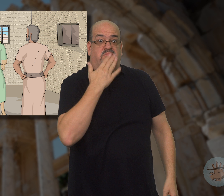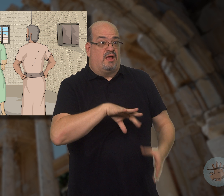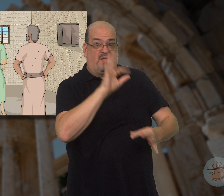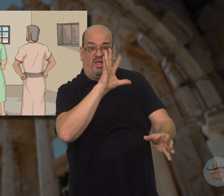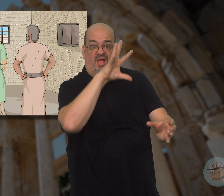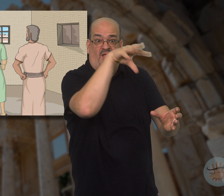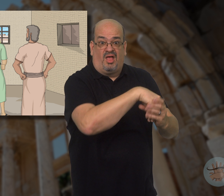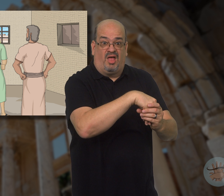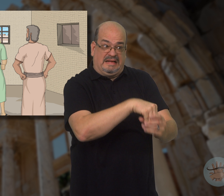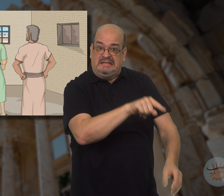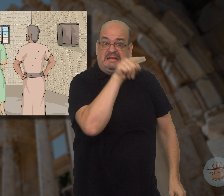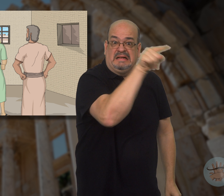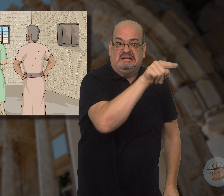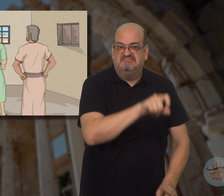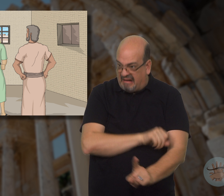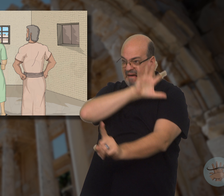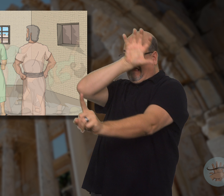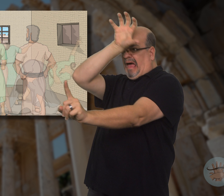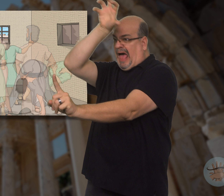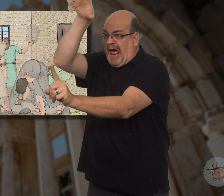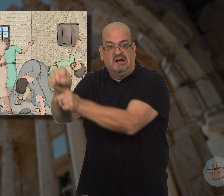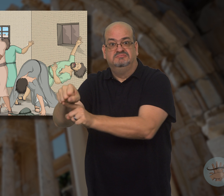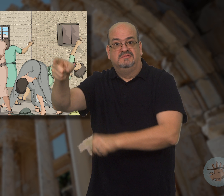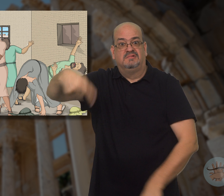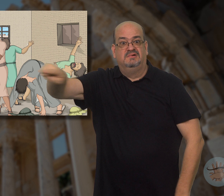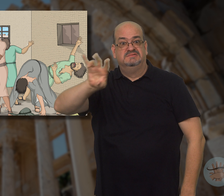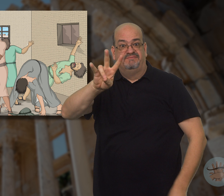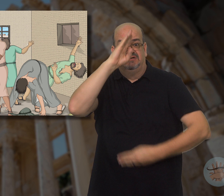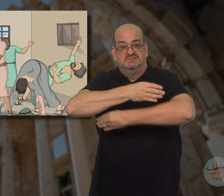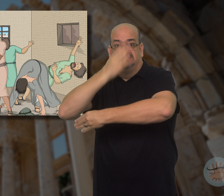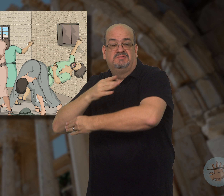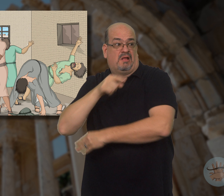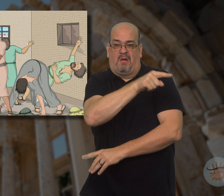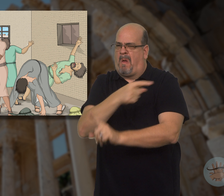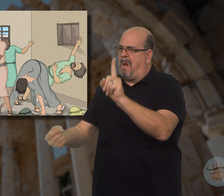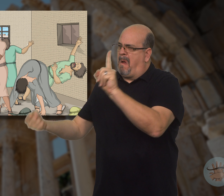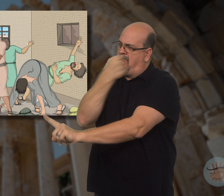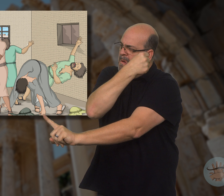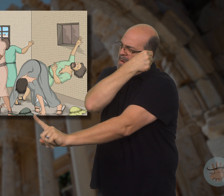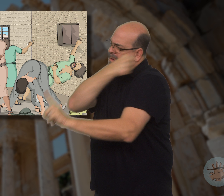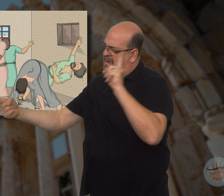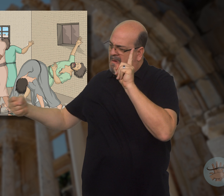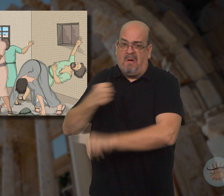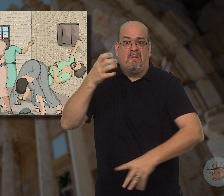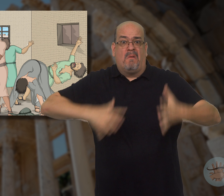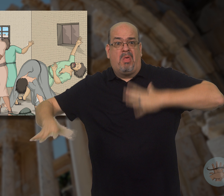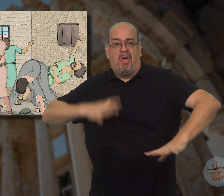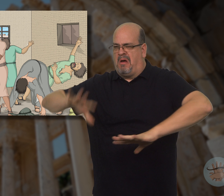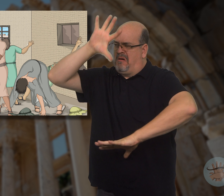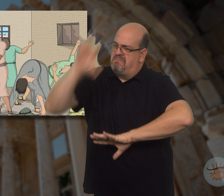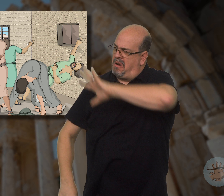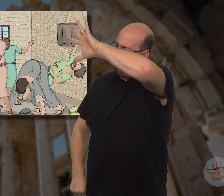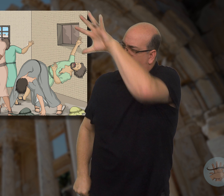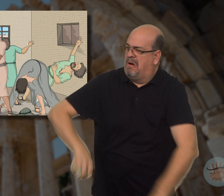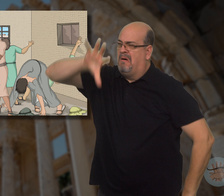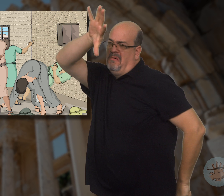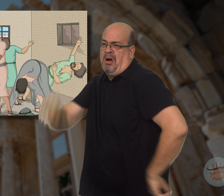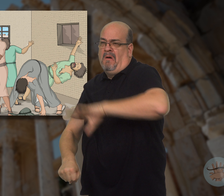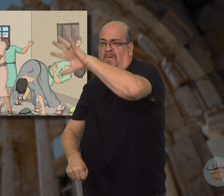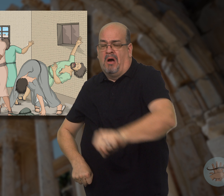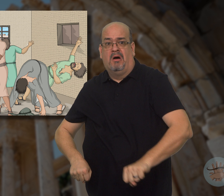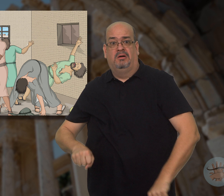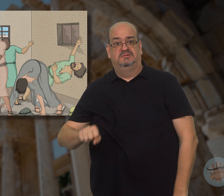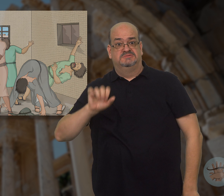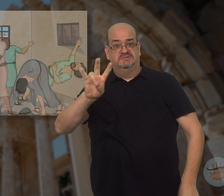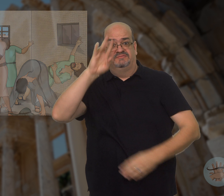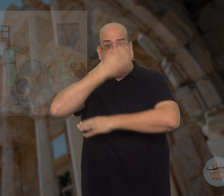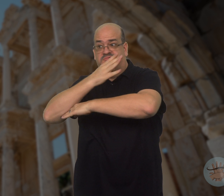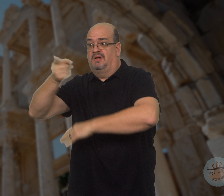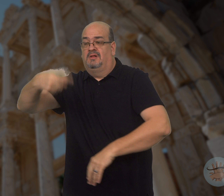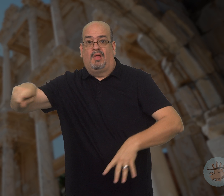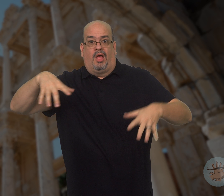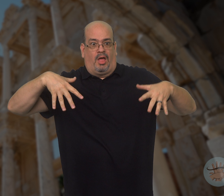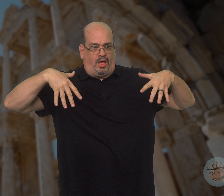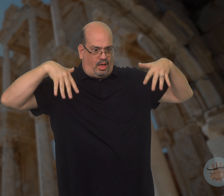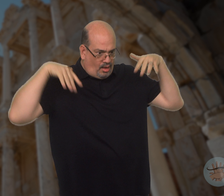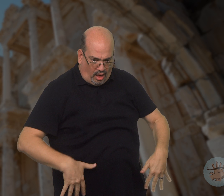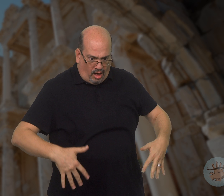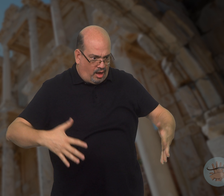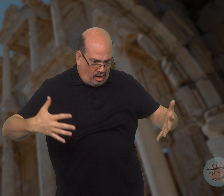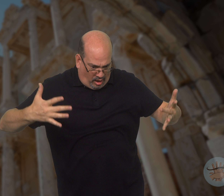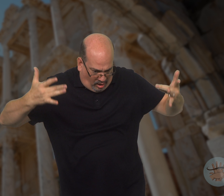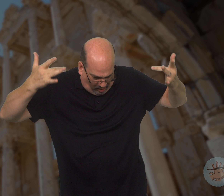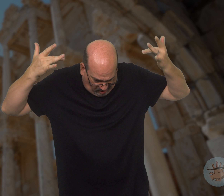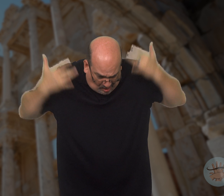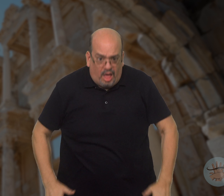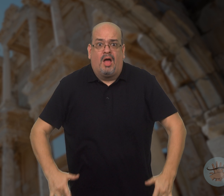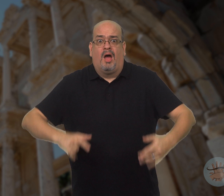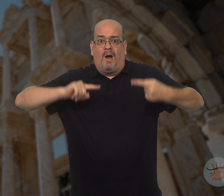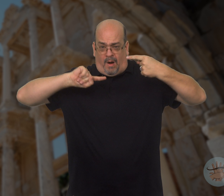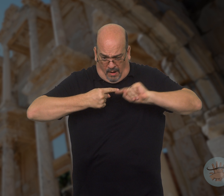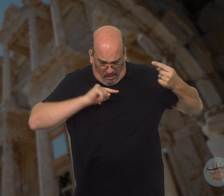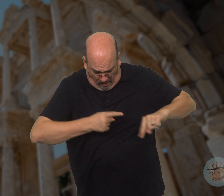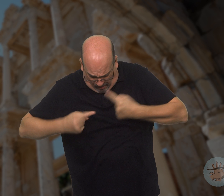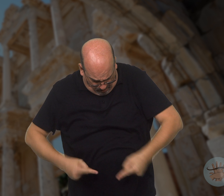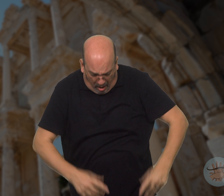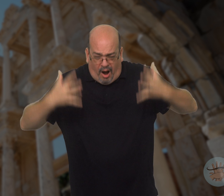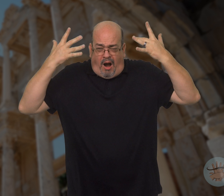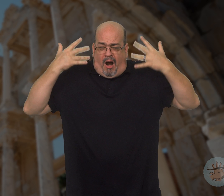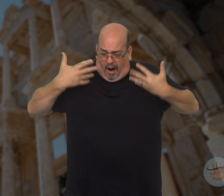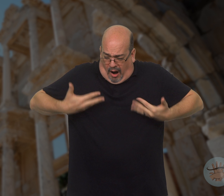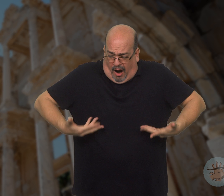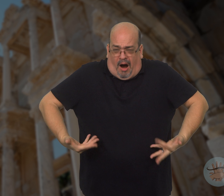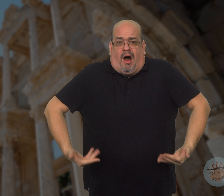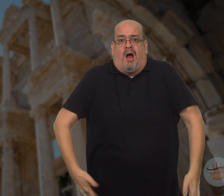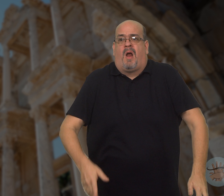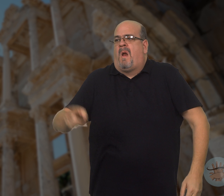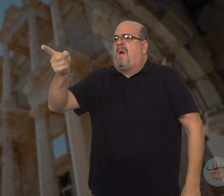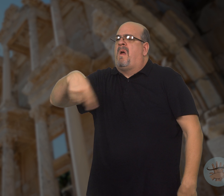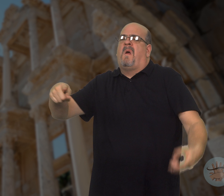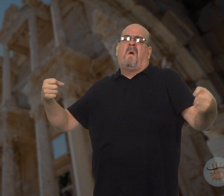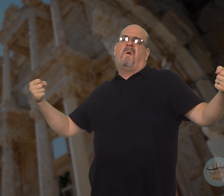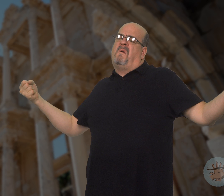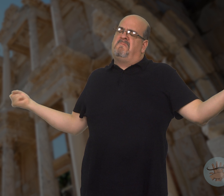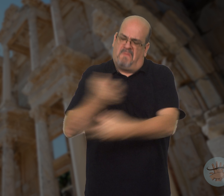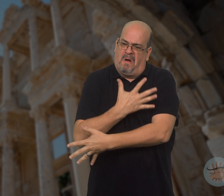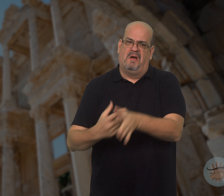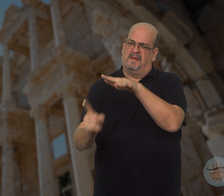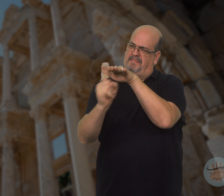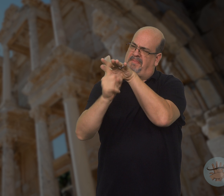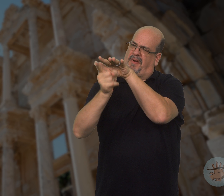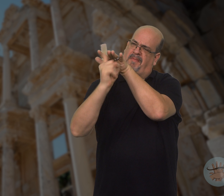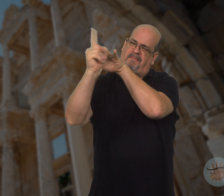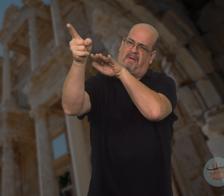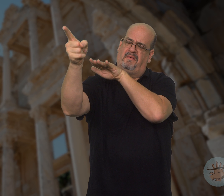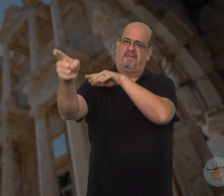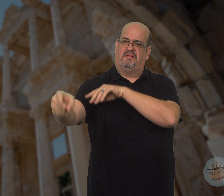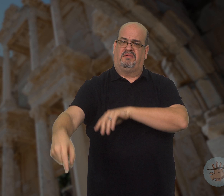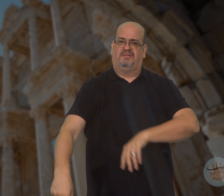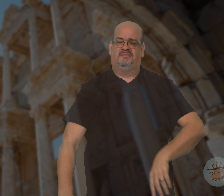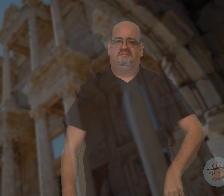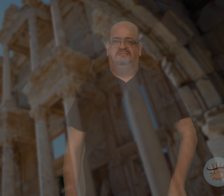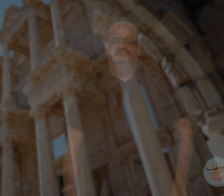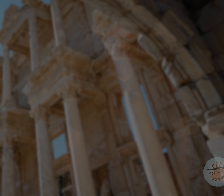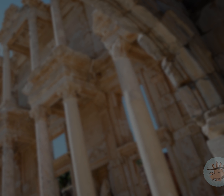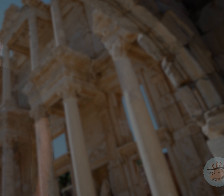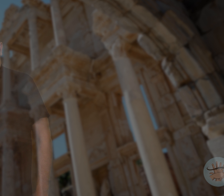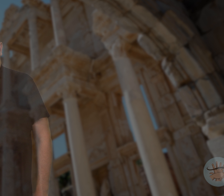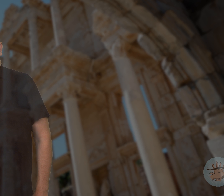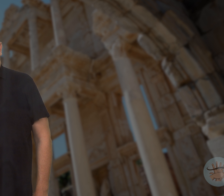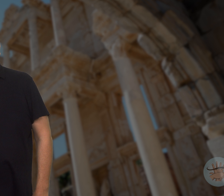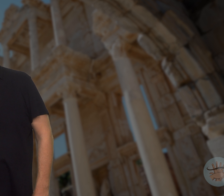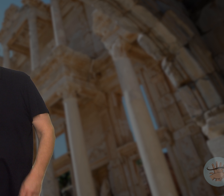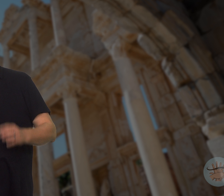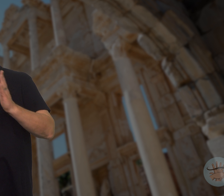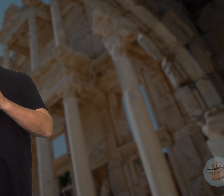Then the man with the evil spirit jumped on them and overpowered them all. The attack was so violent that they ran out of the house naked and wounded.